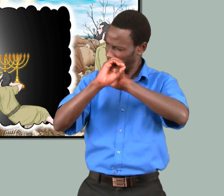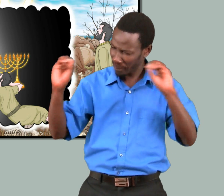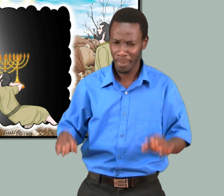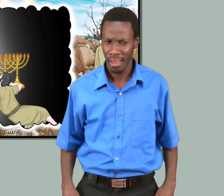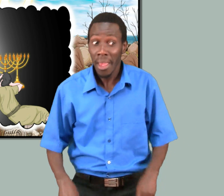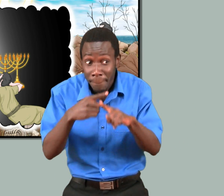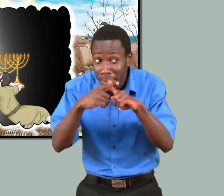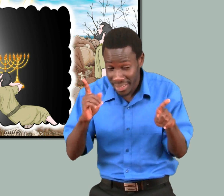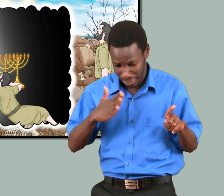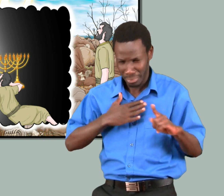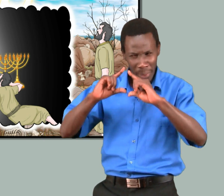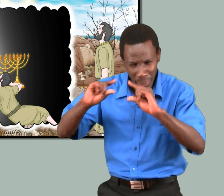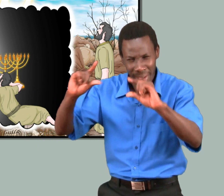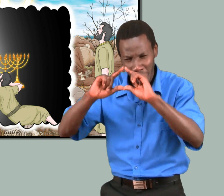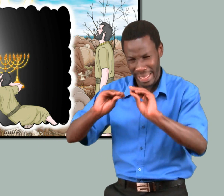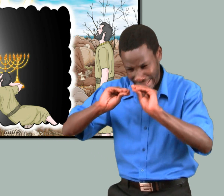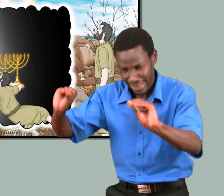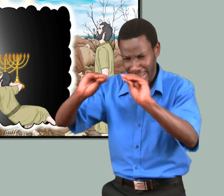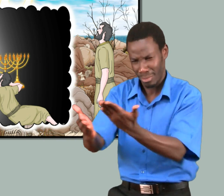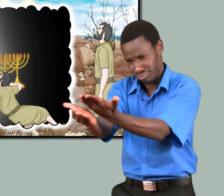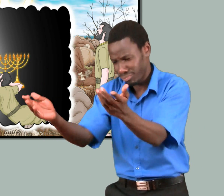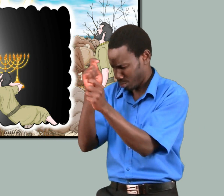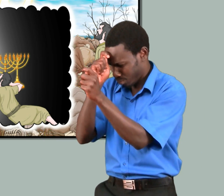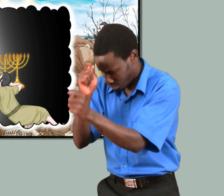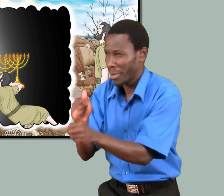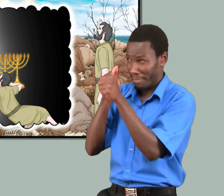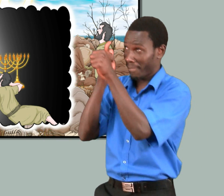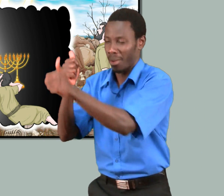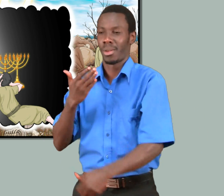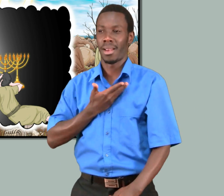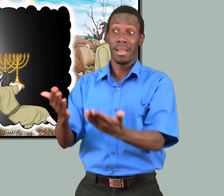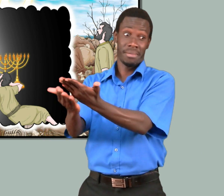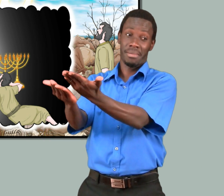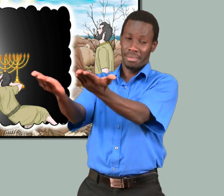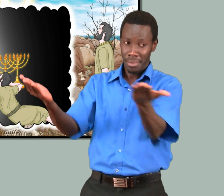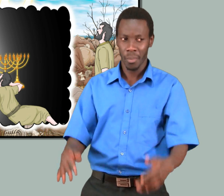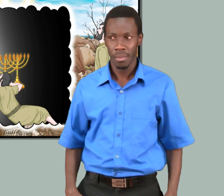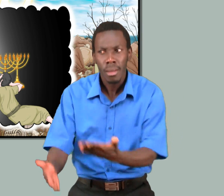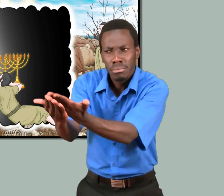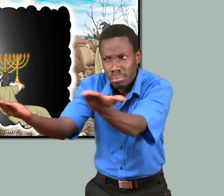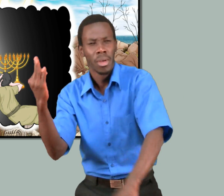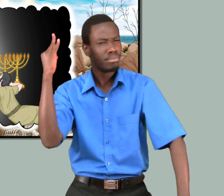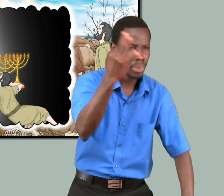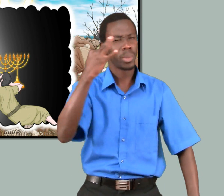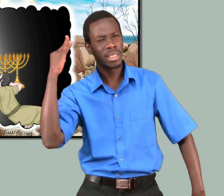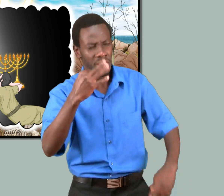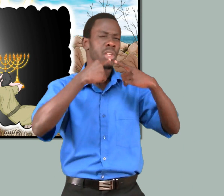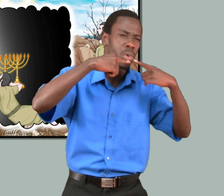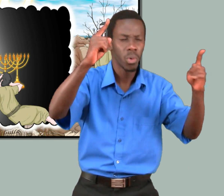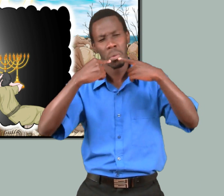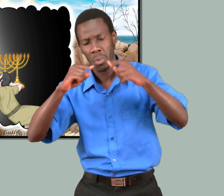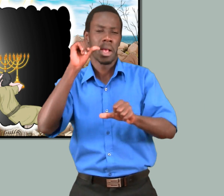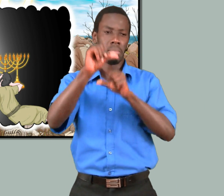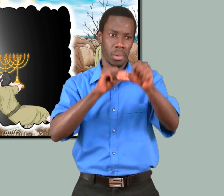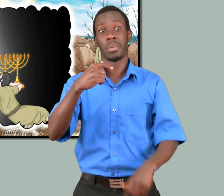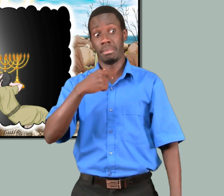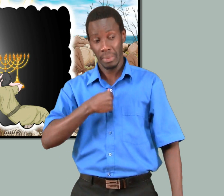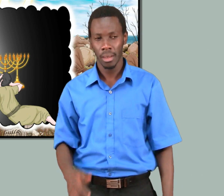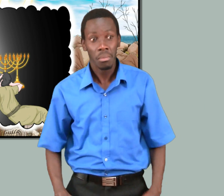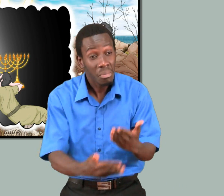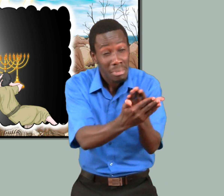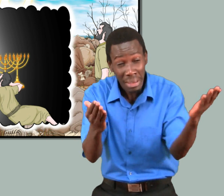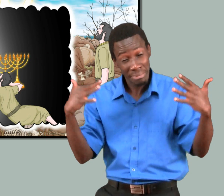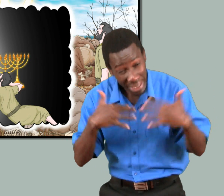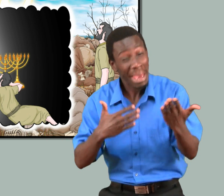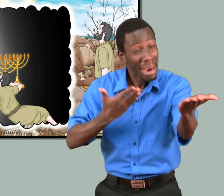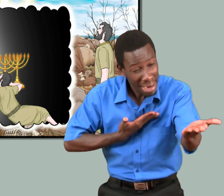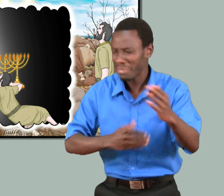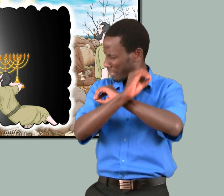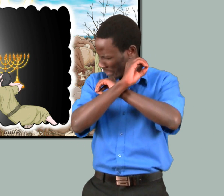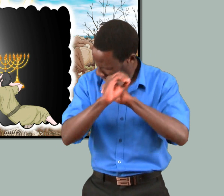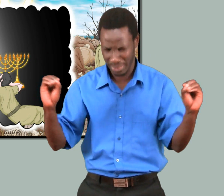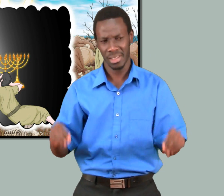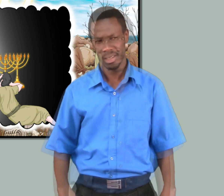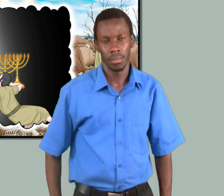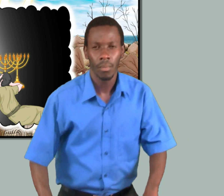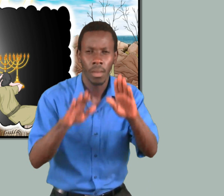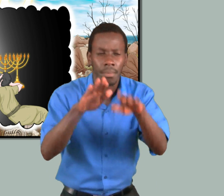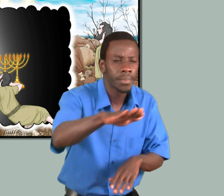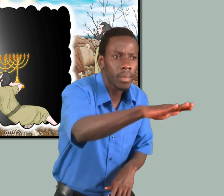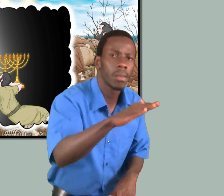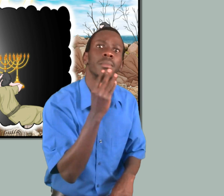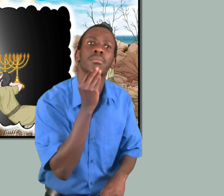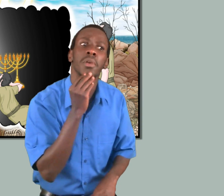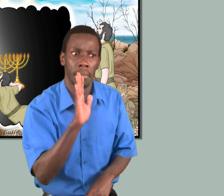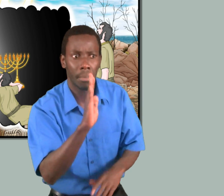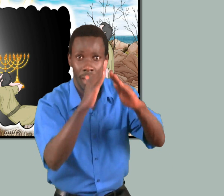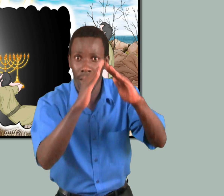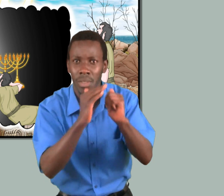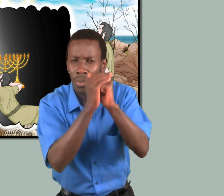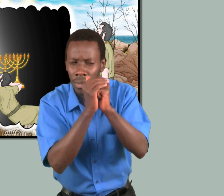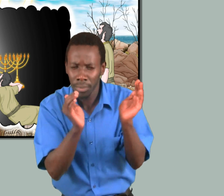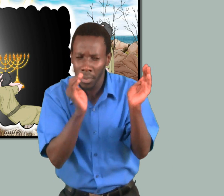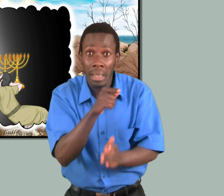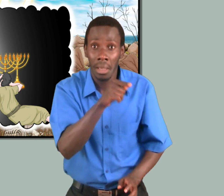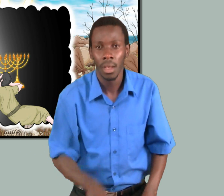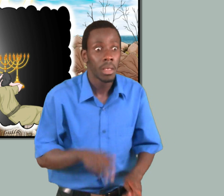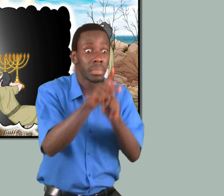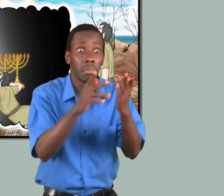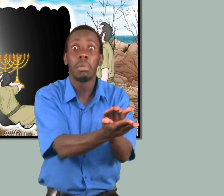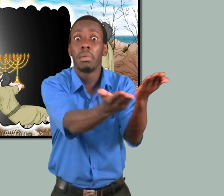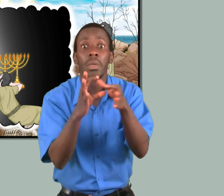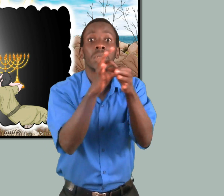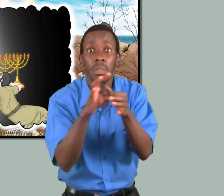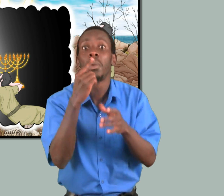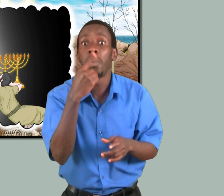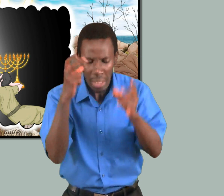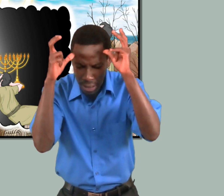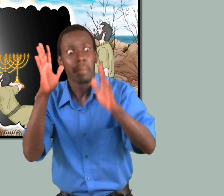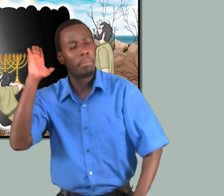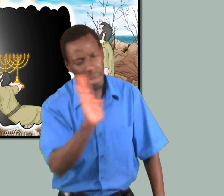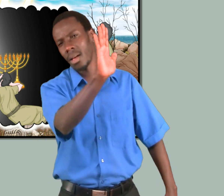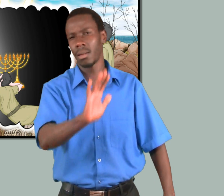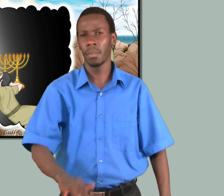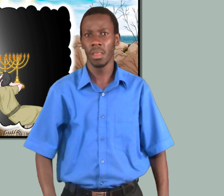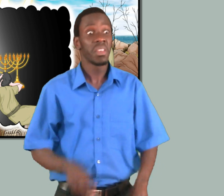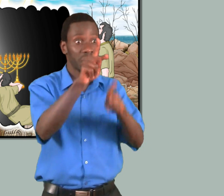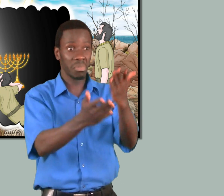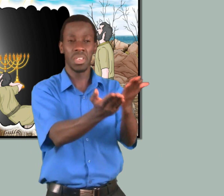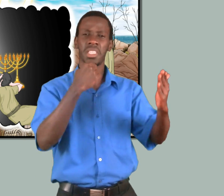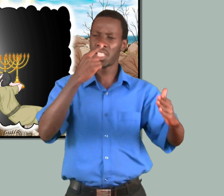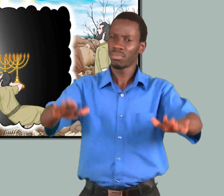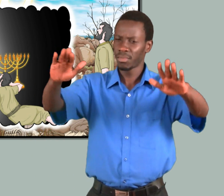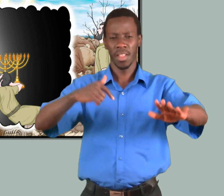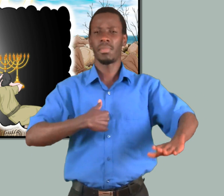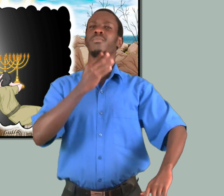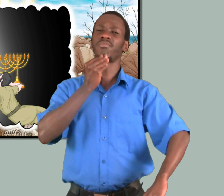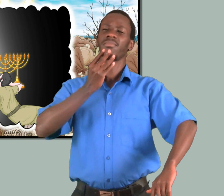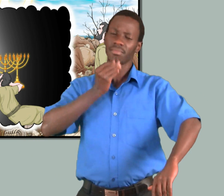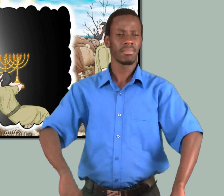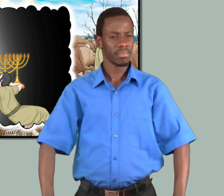For you have only a little strength, yet you have kept My word and have not denied My name.